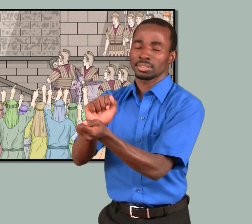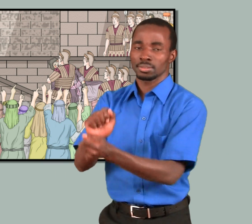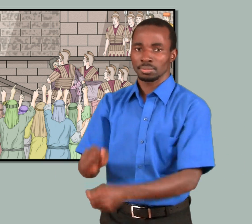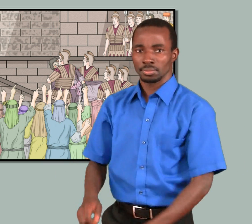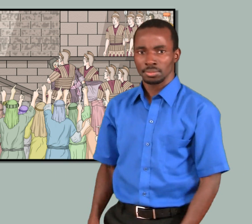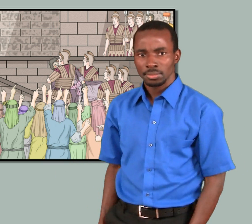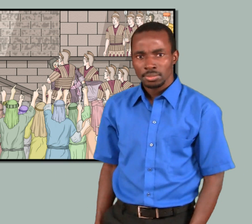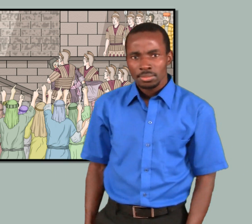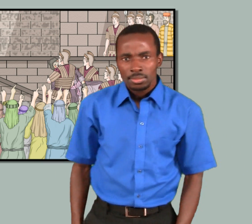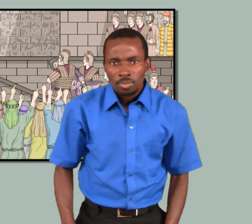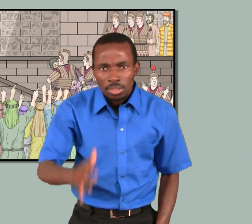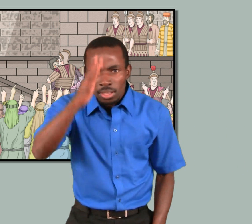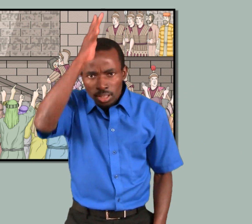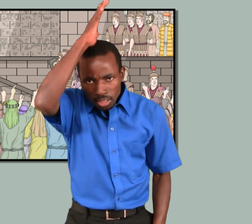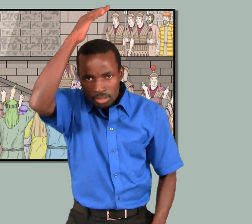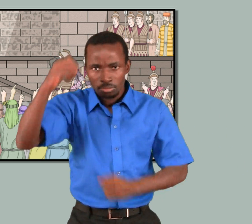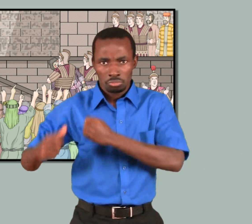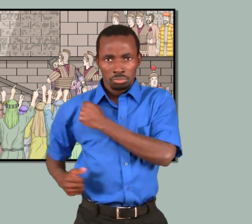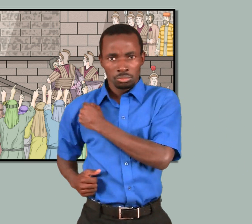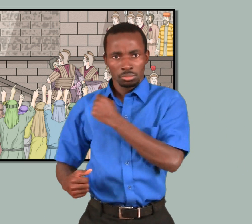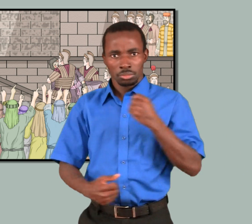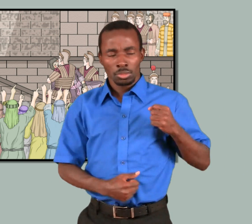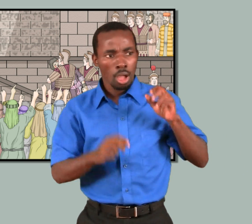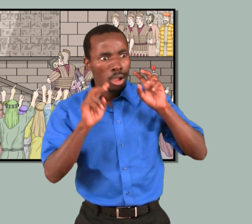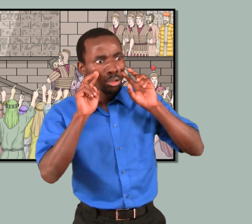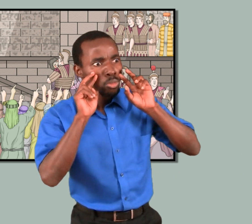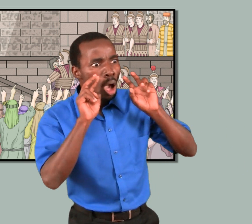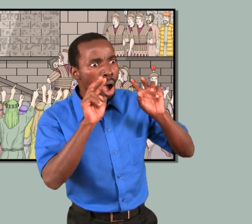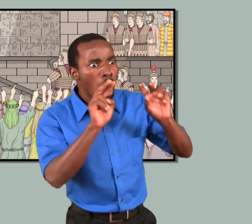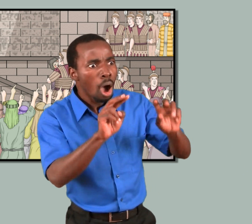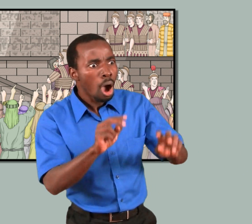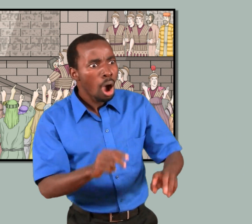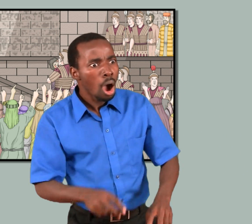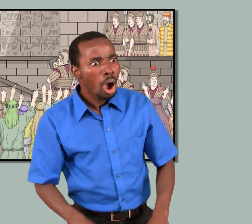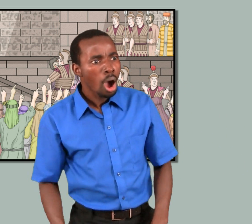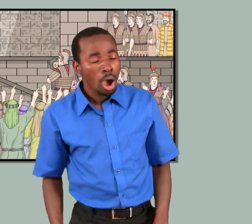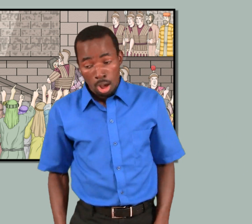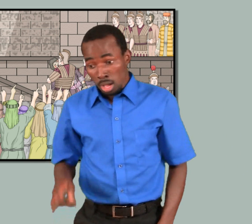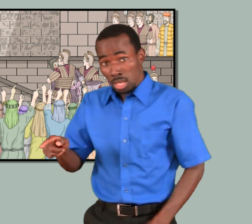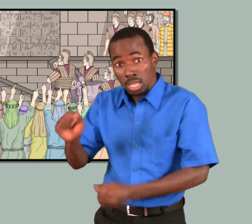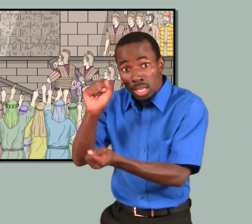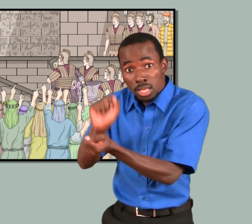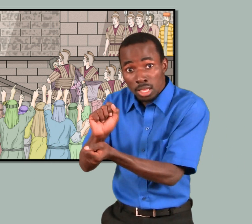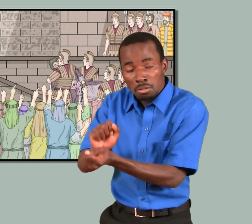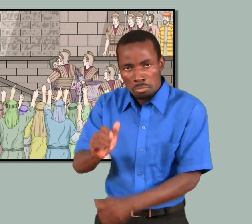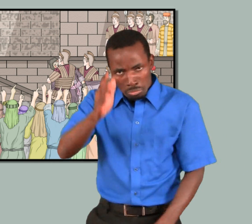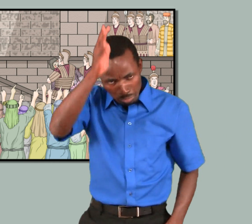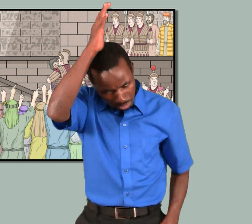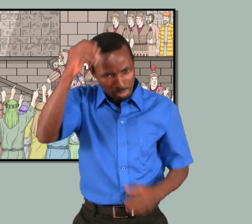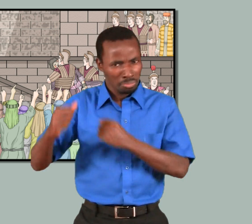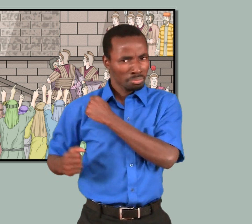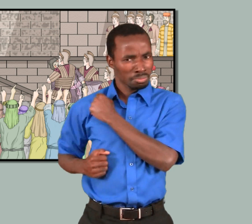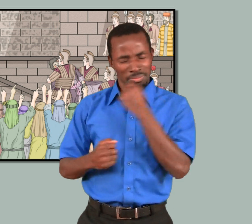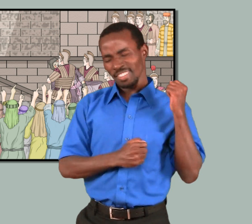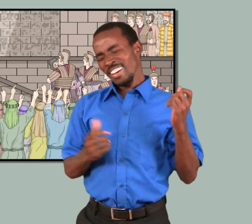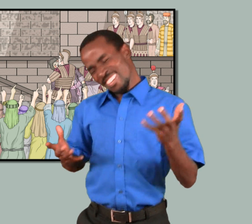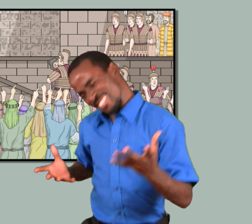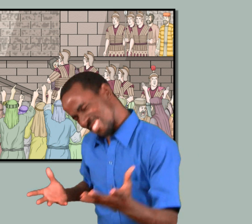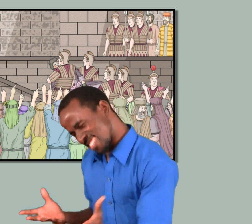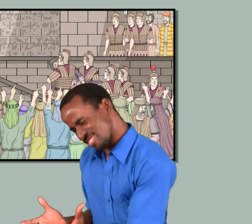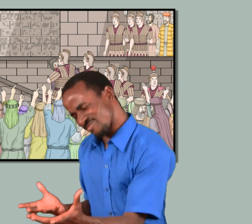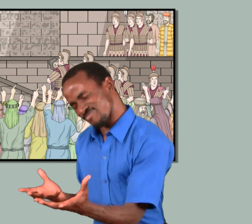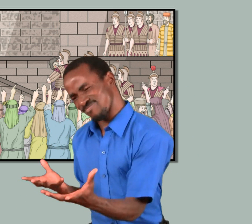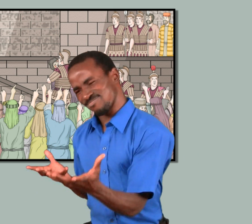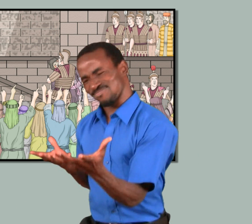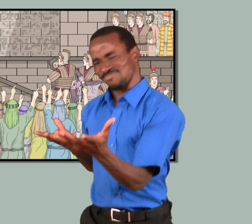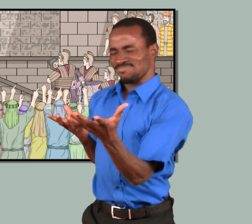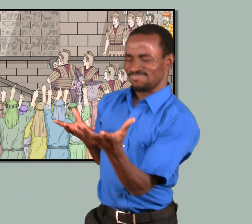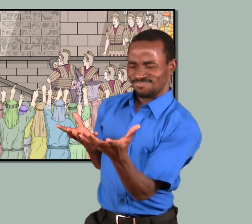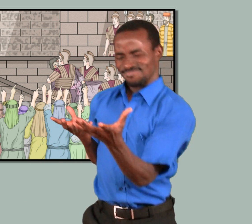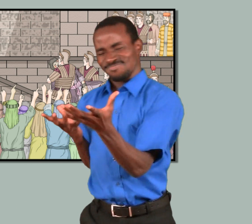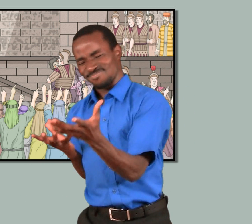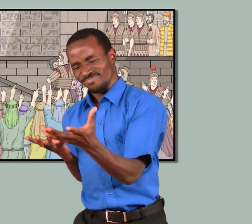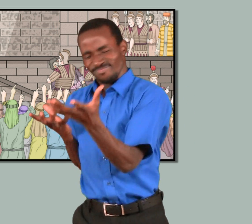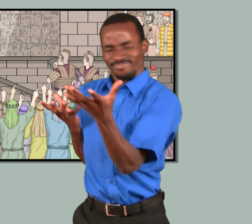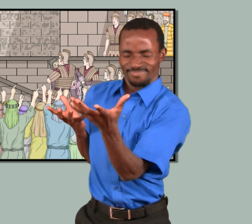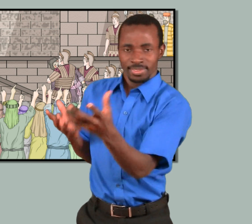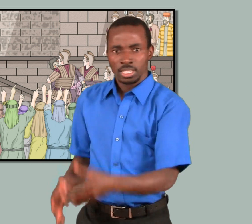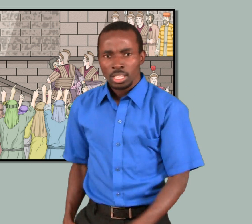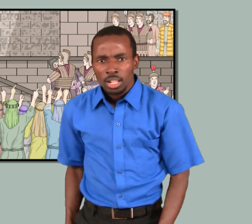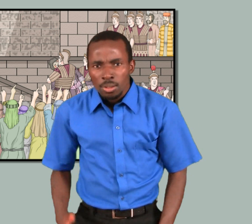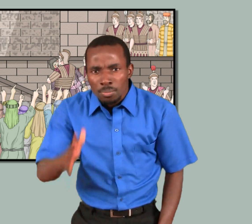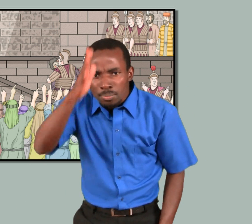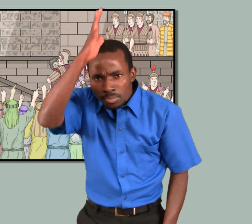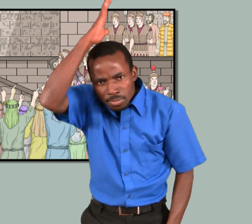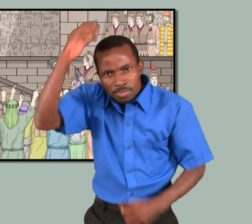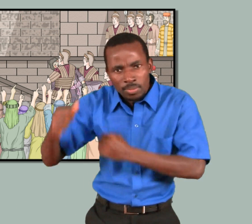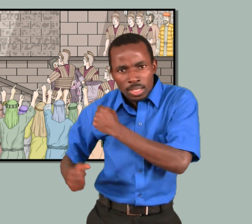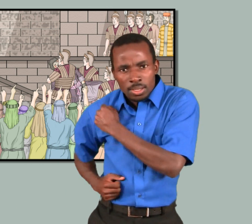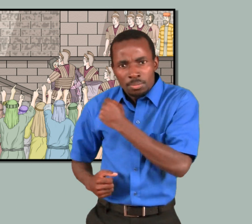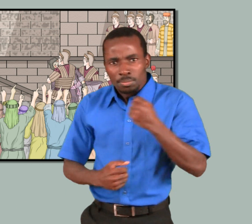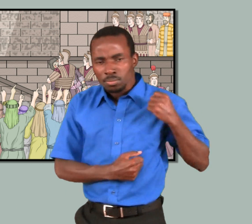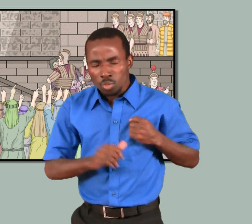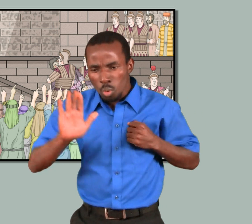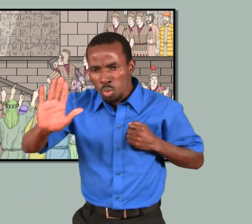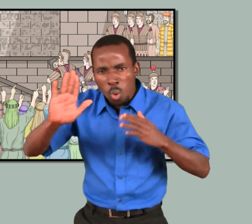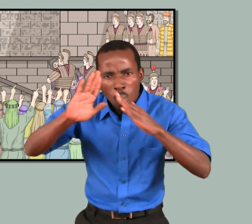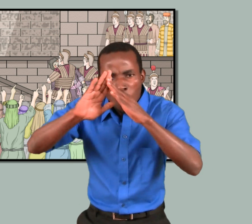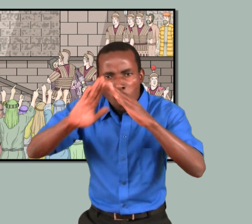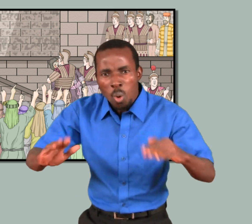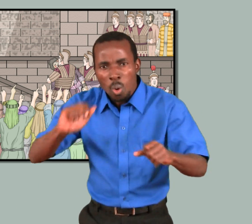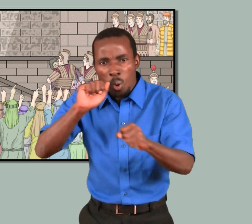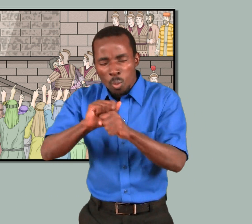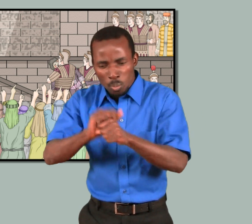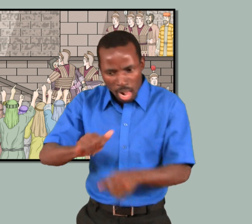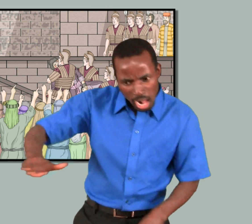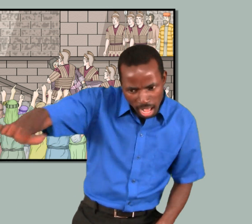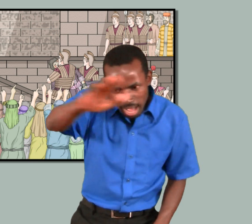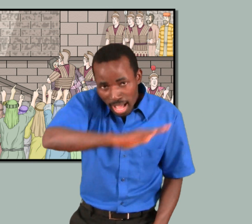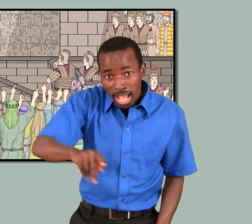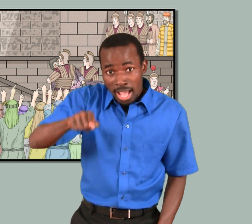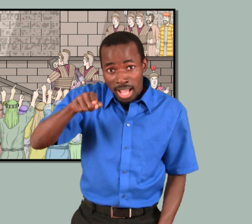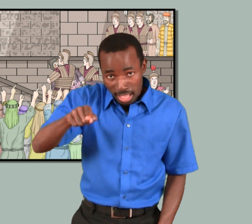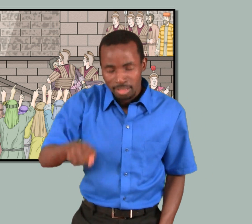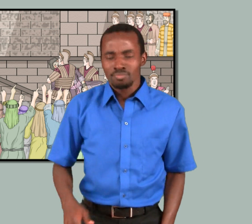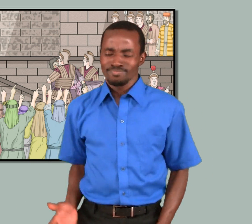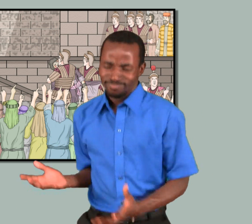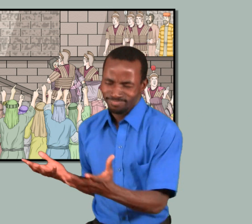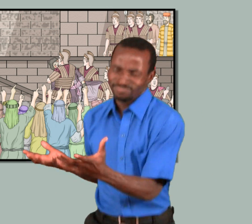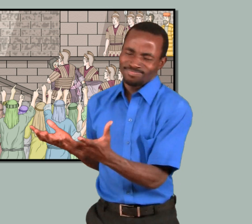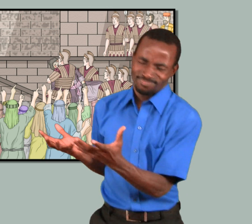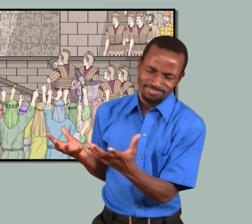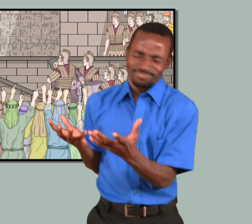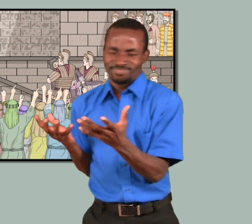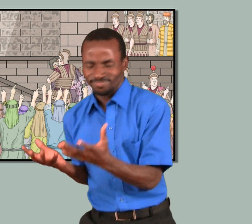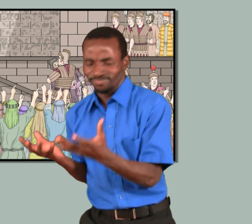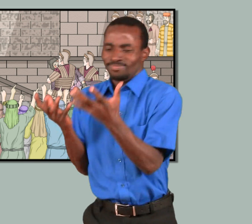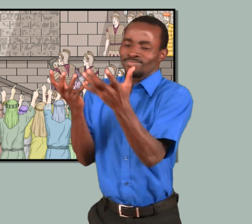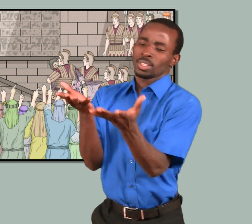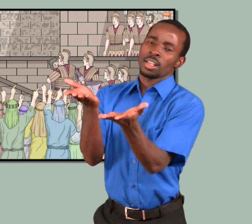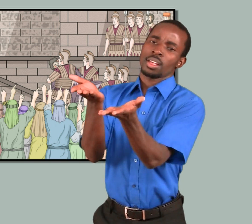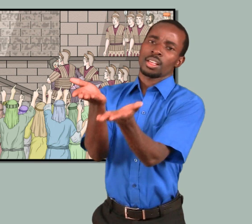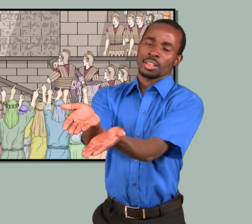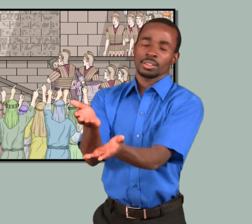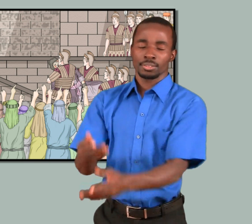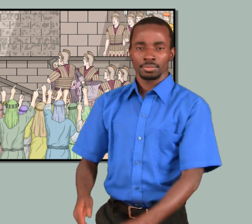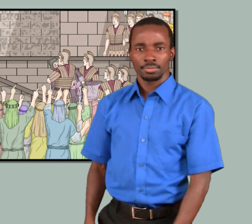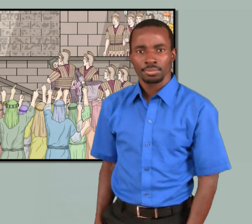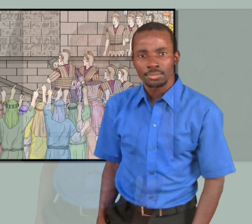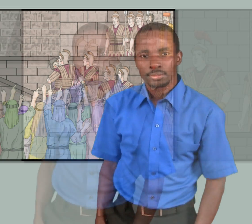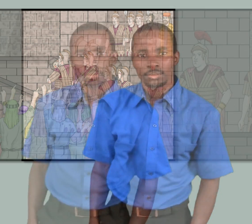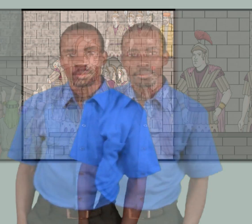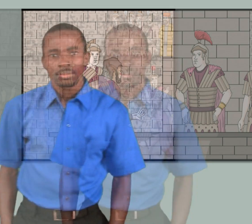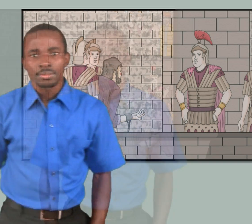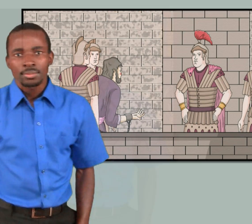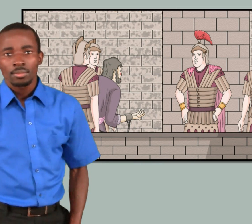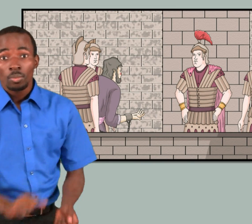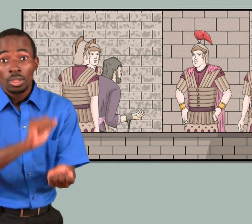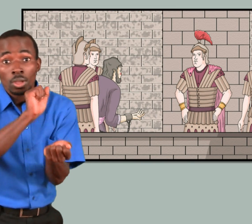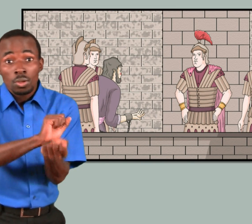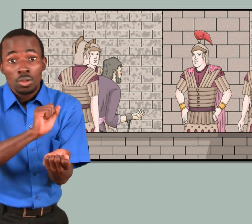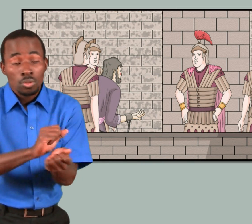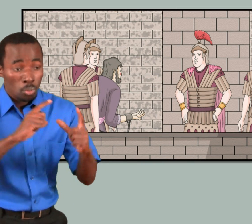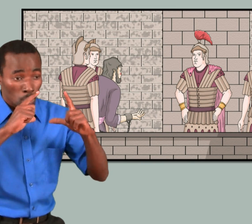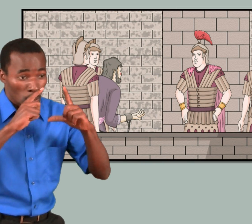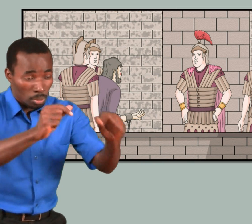For the crowd that followed him kept shouting, “Away with him!”